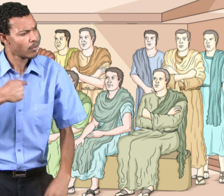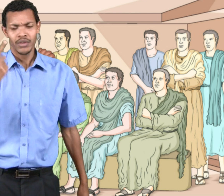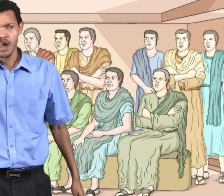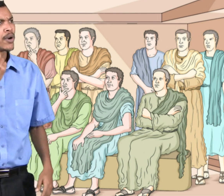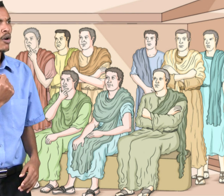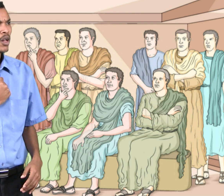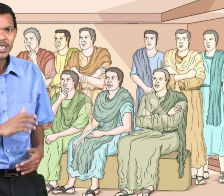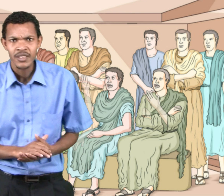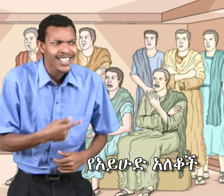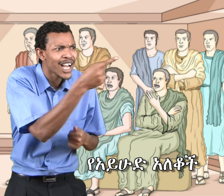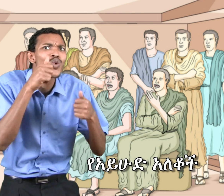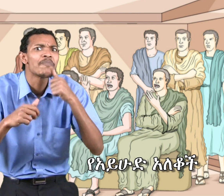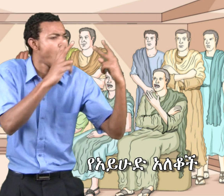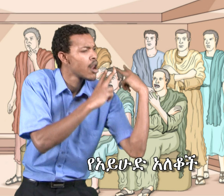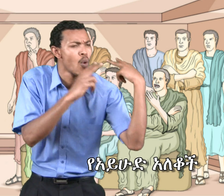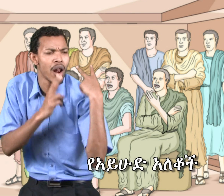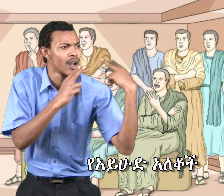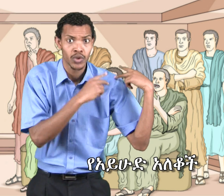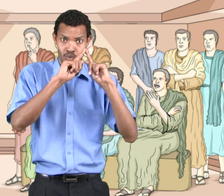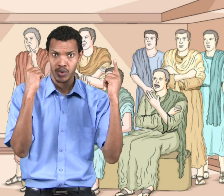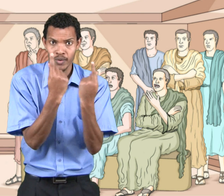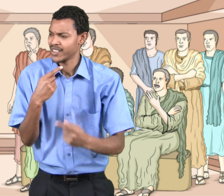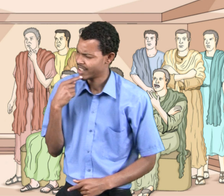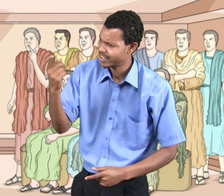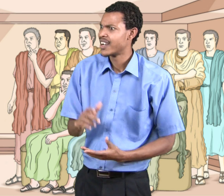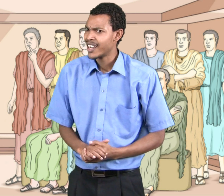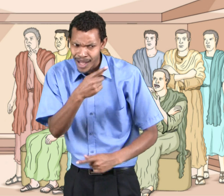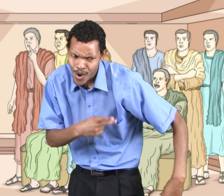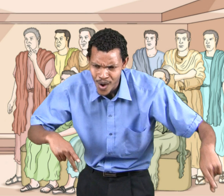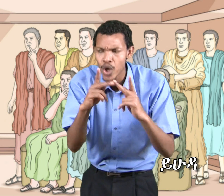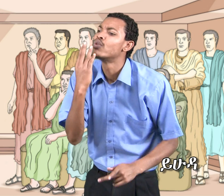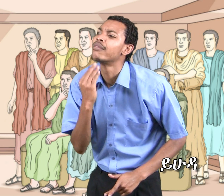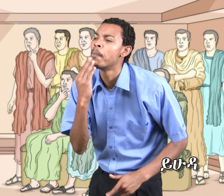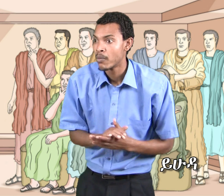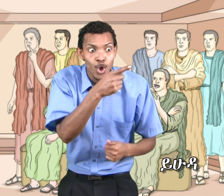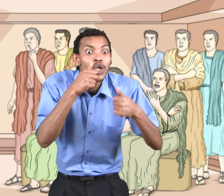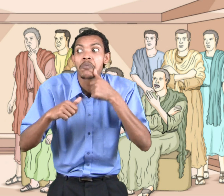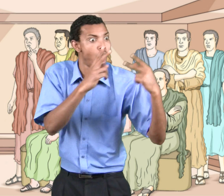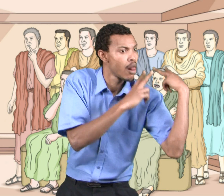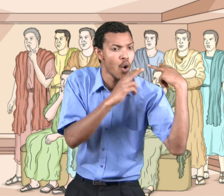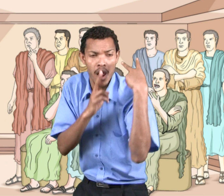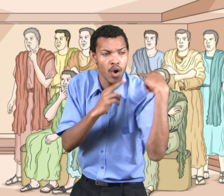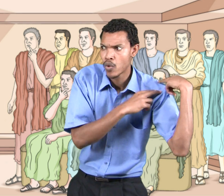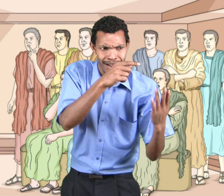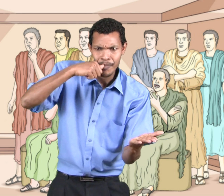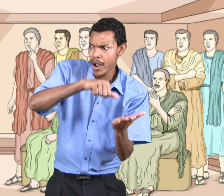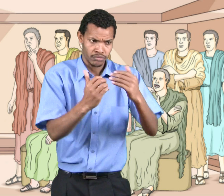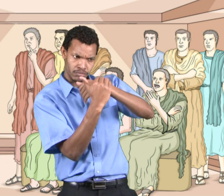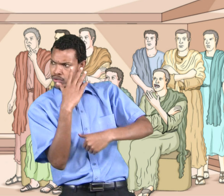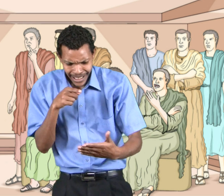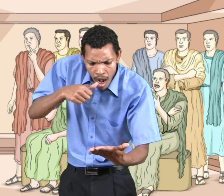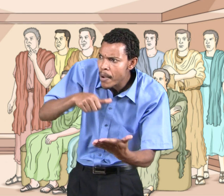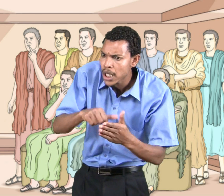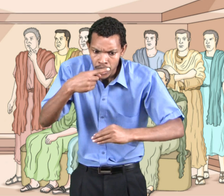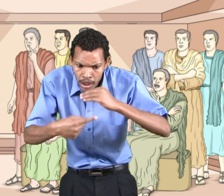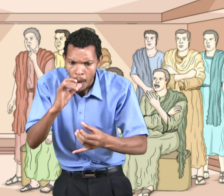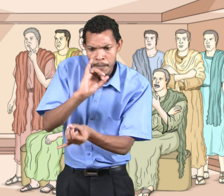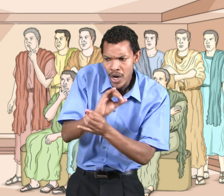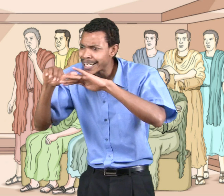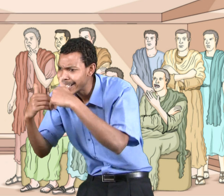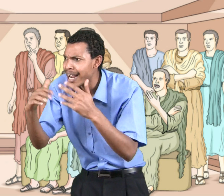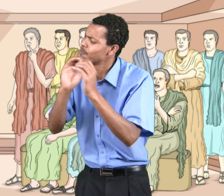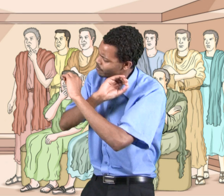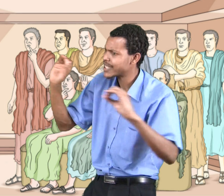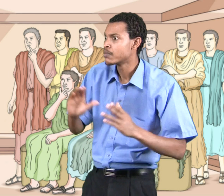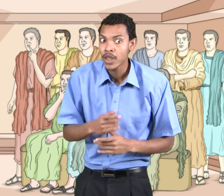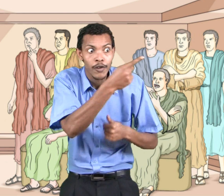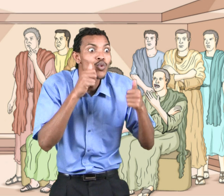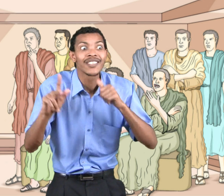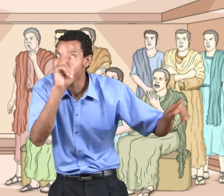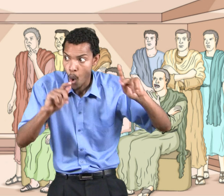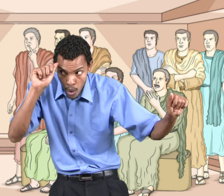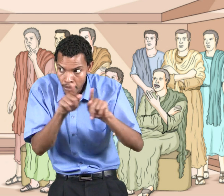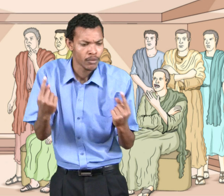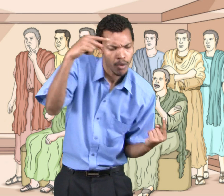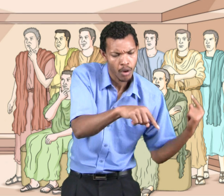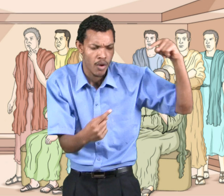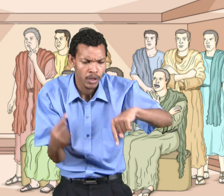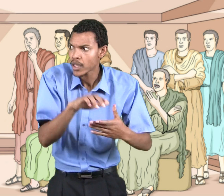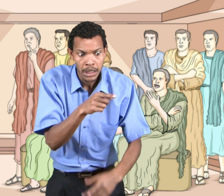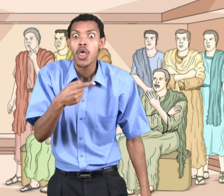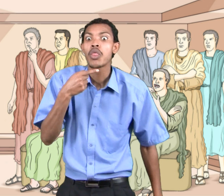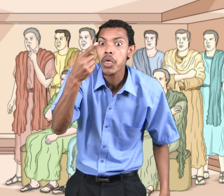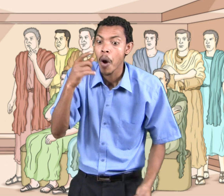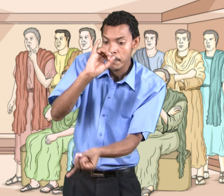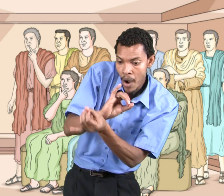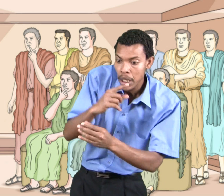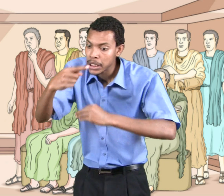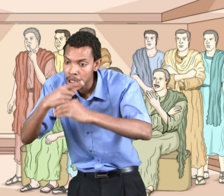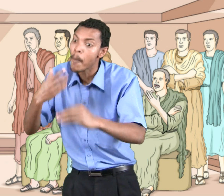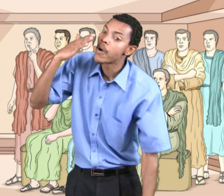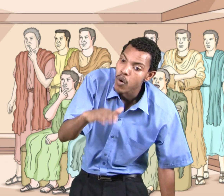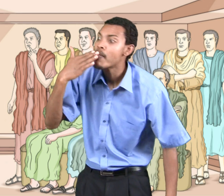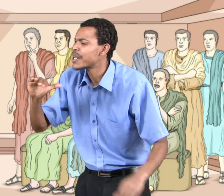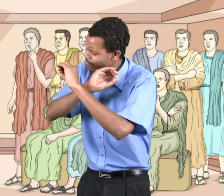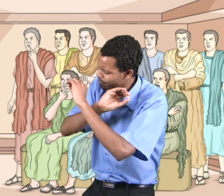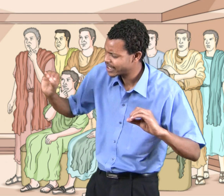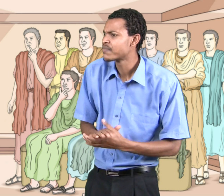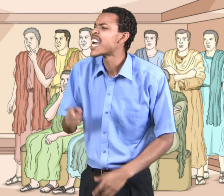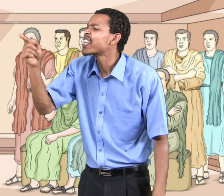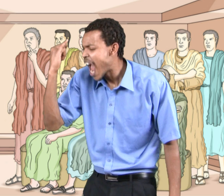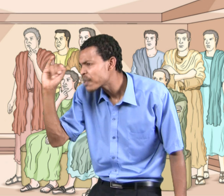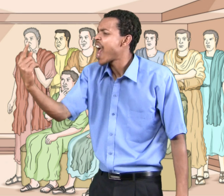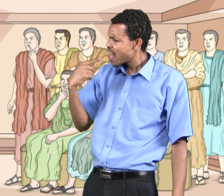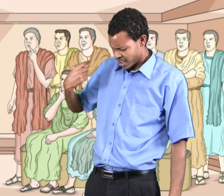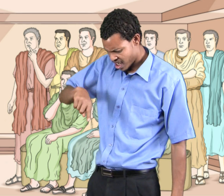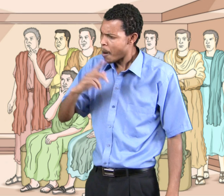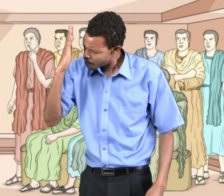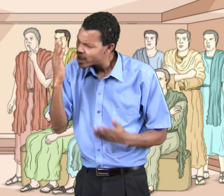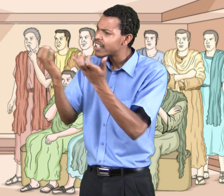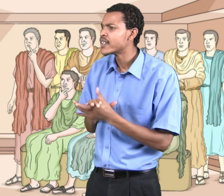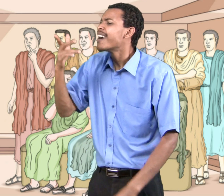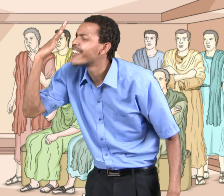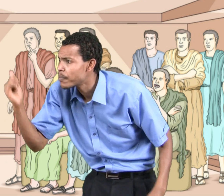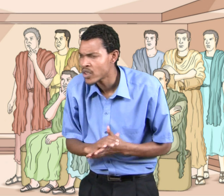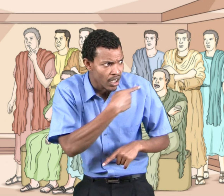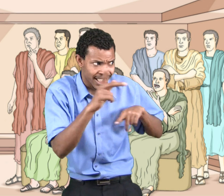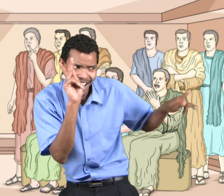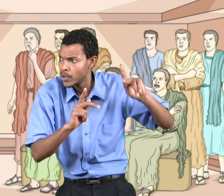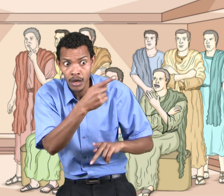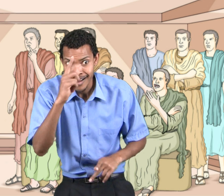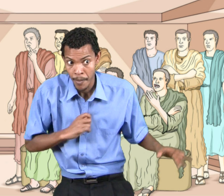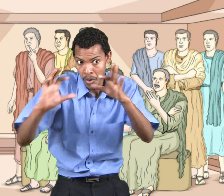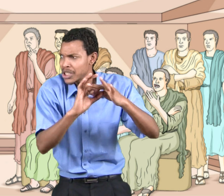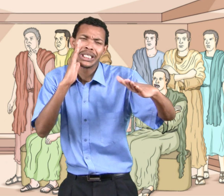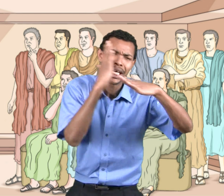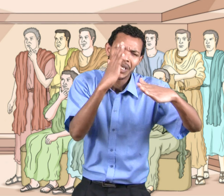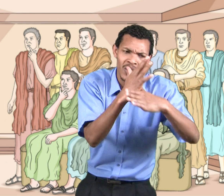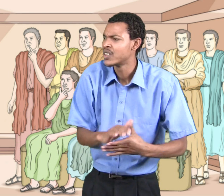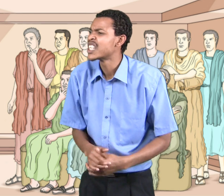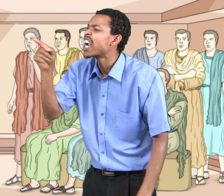The leaders replied, “We have not received any letters about you from Judea, nor have any of the brothers from there reported or even mentioned anything bad about you.